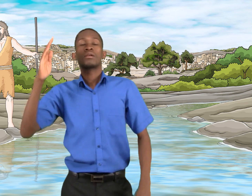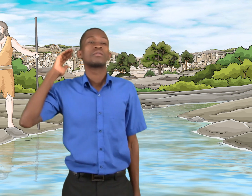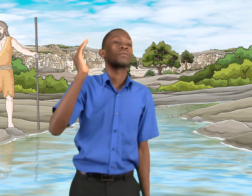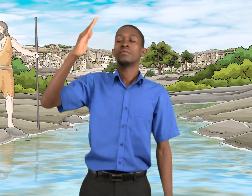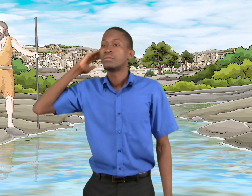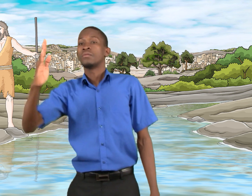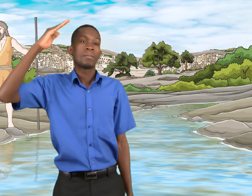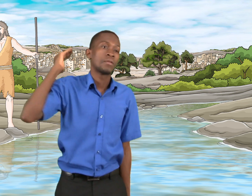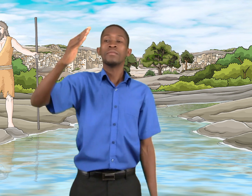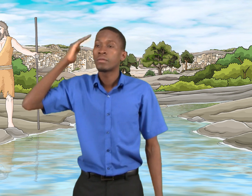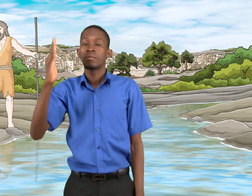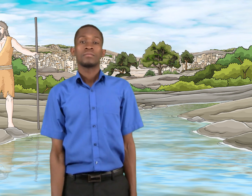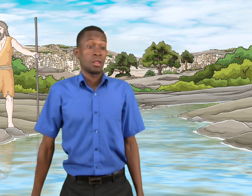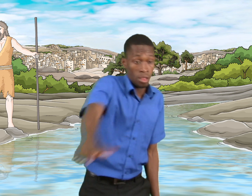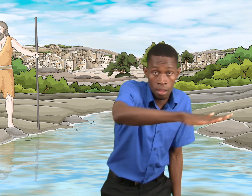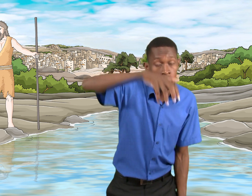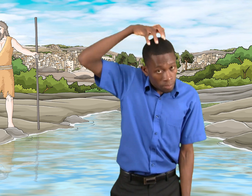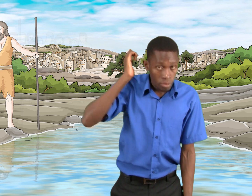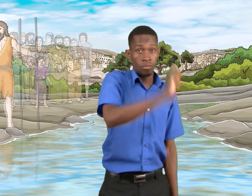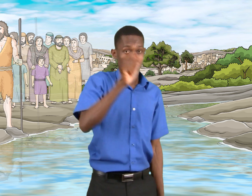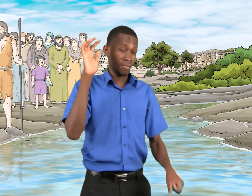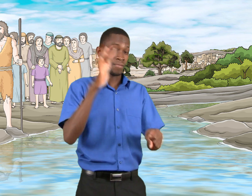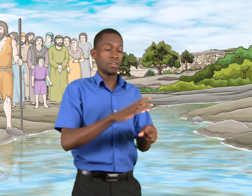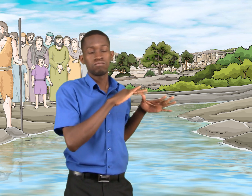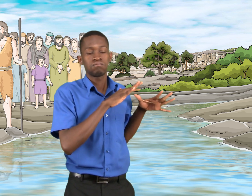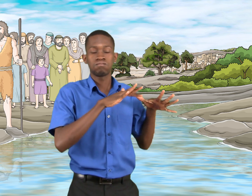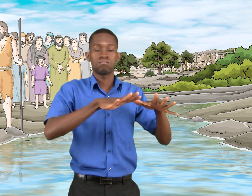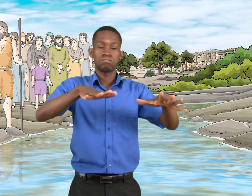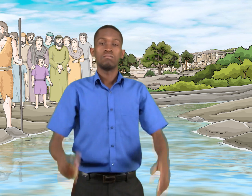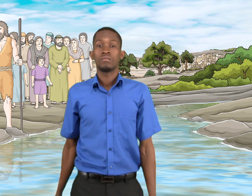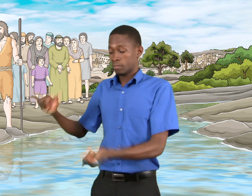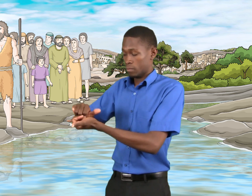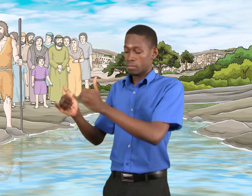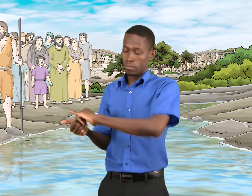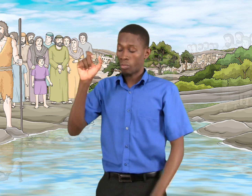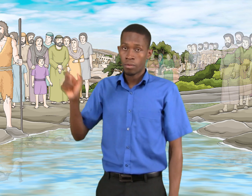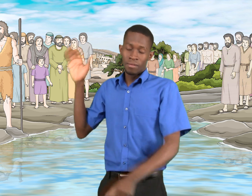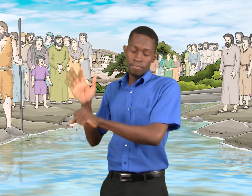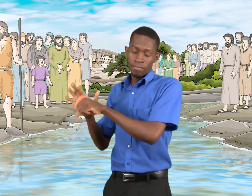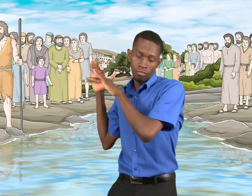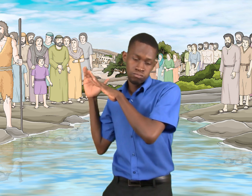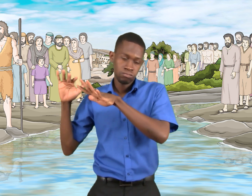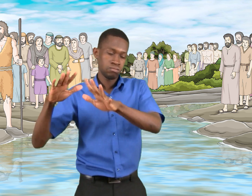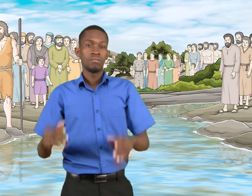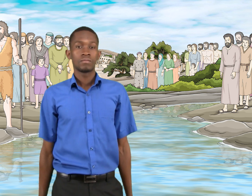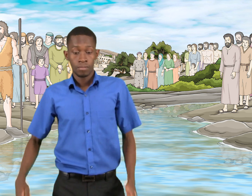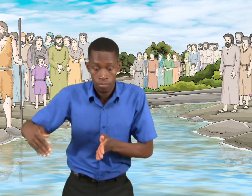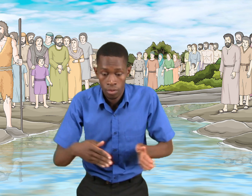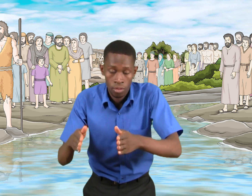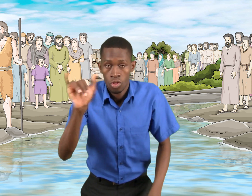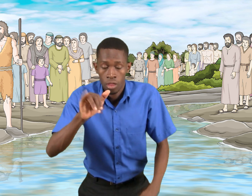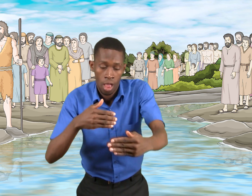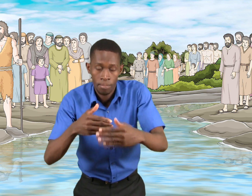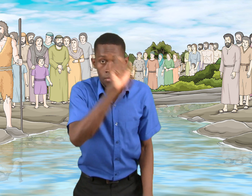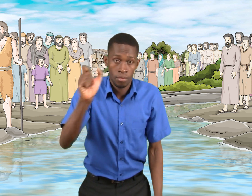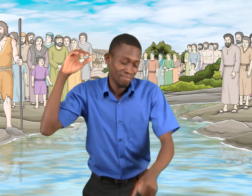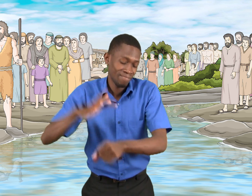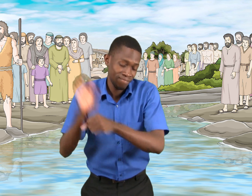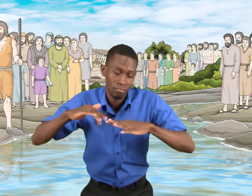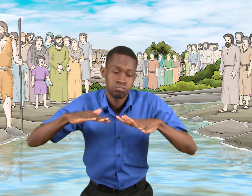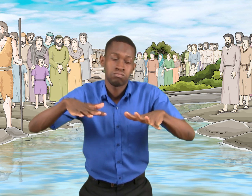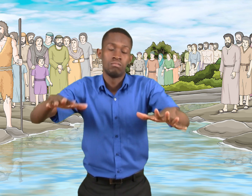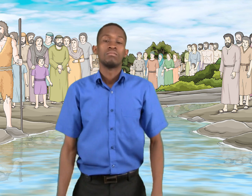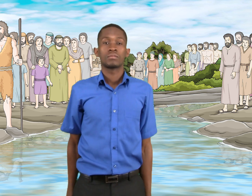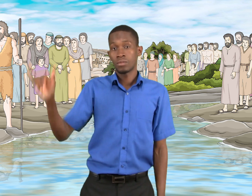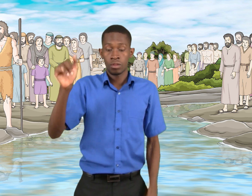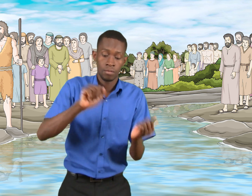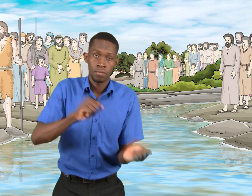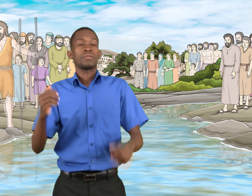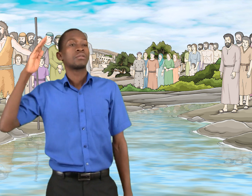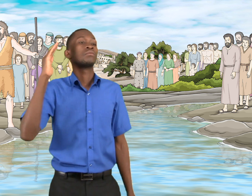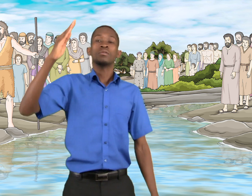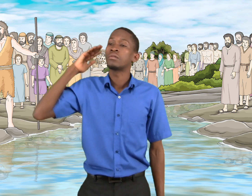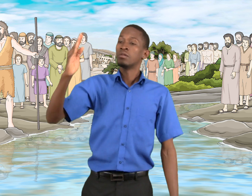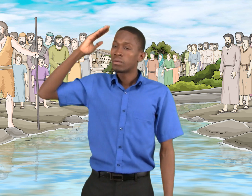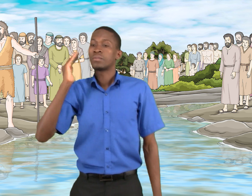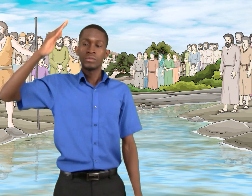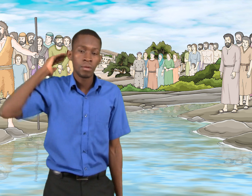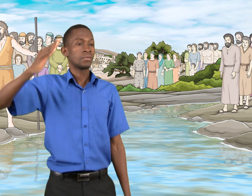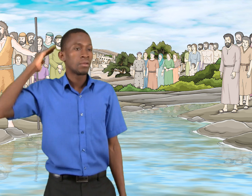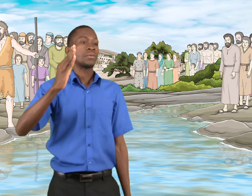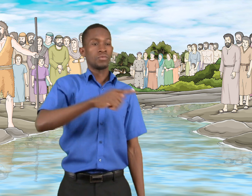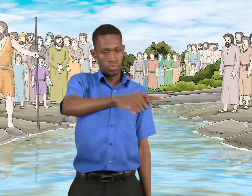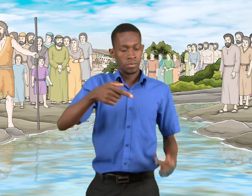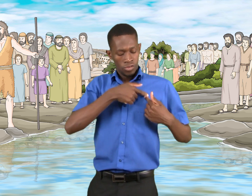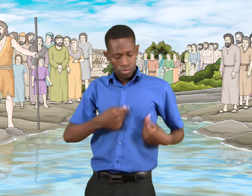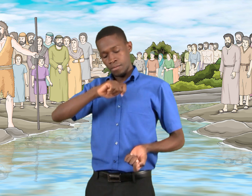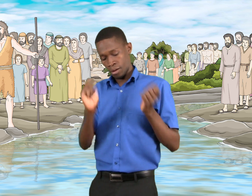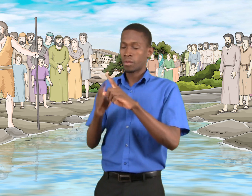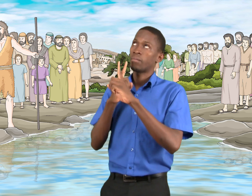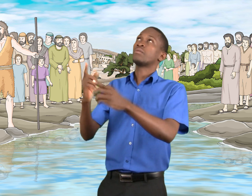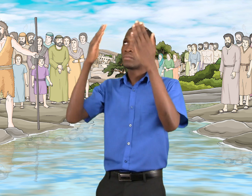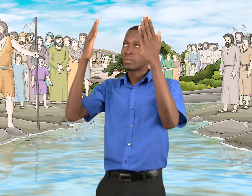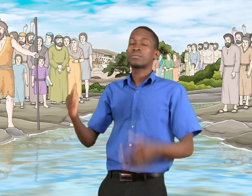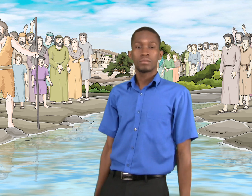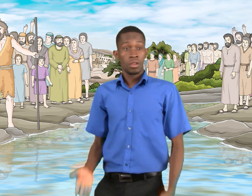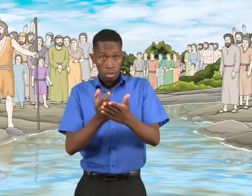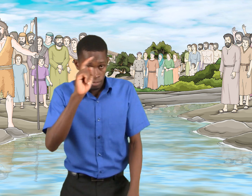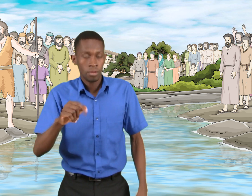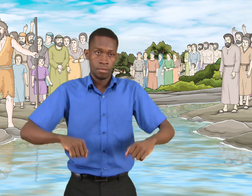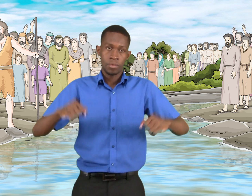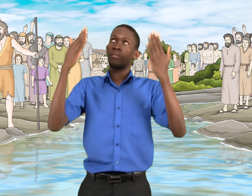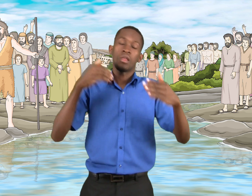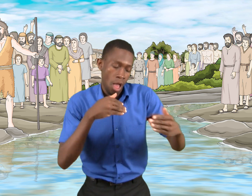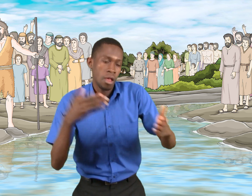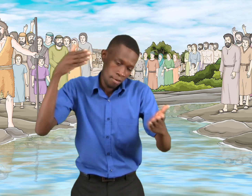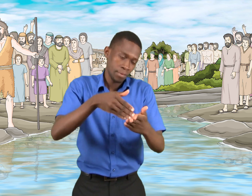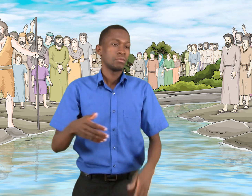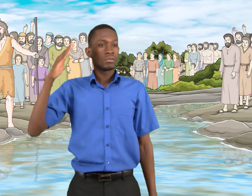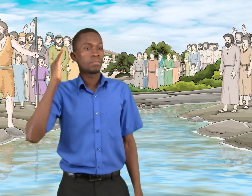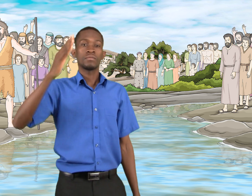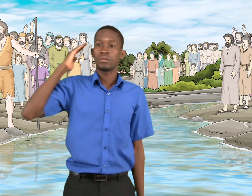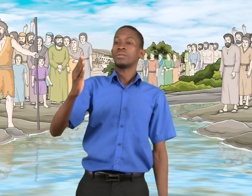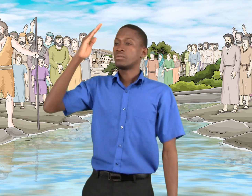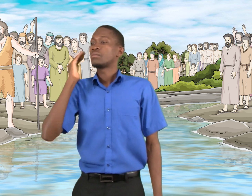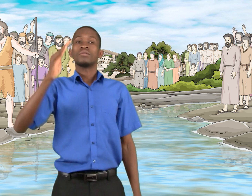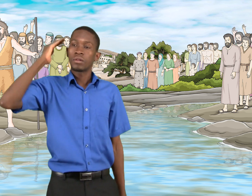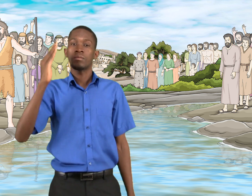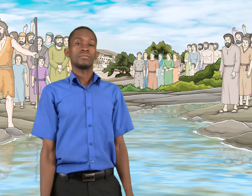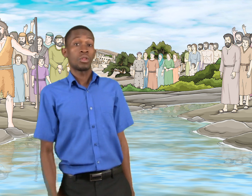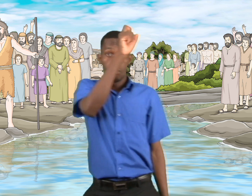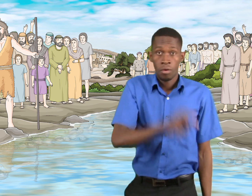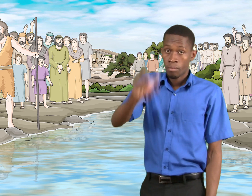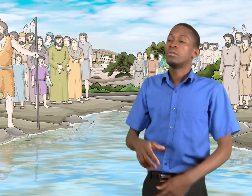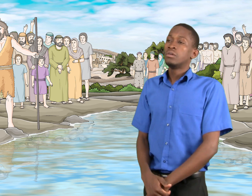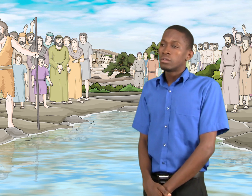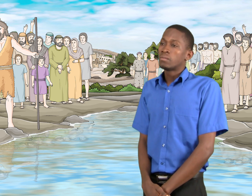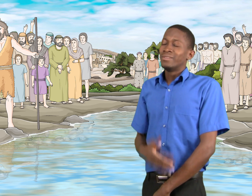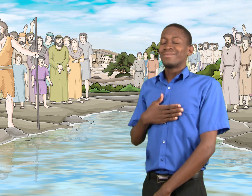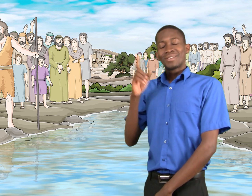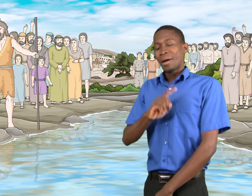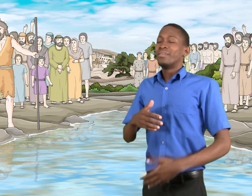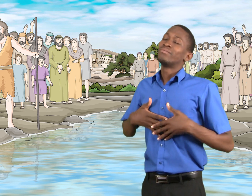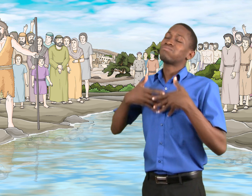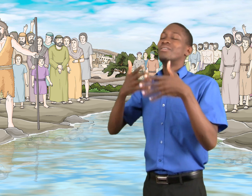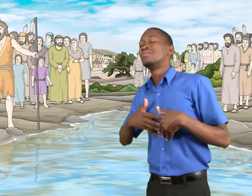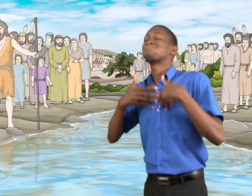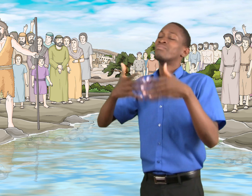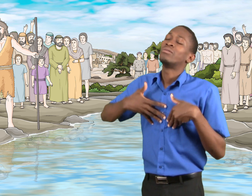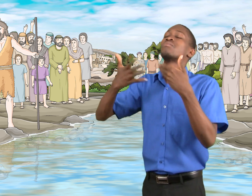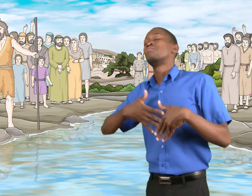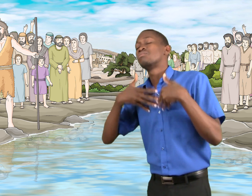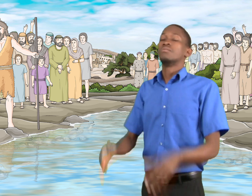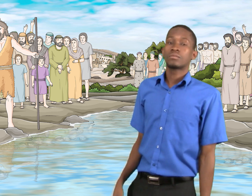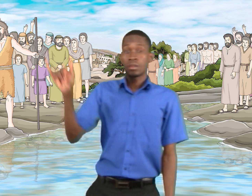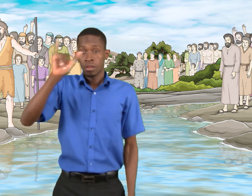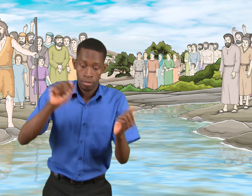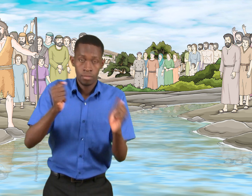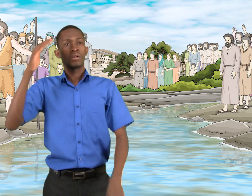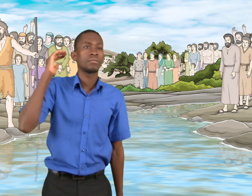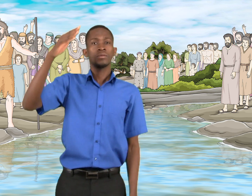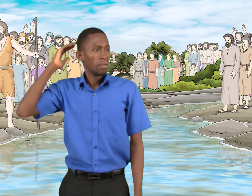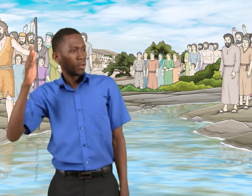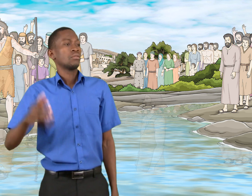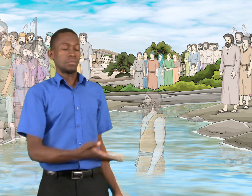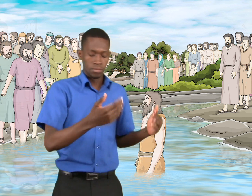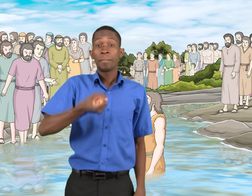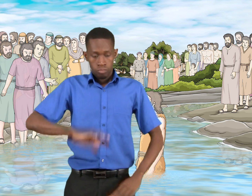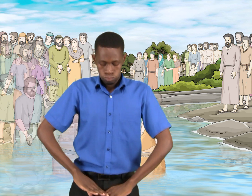People went out to him from Jerusalem and all Judea and the whole region around the Jordan.